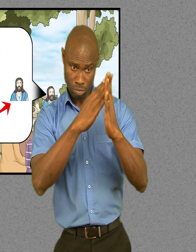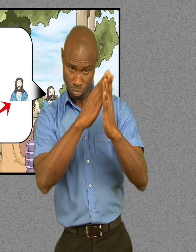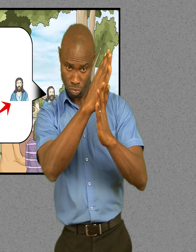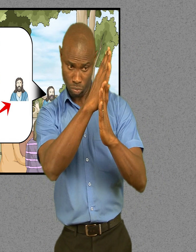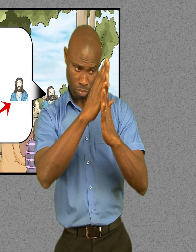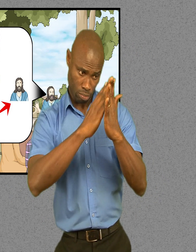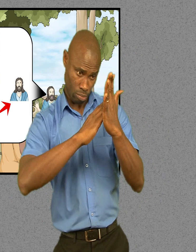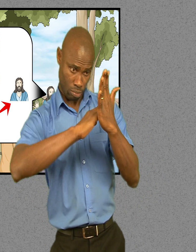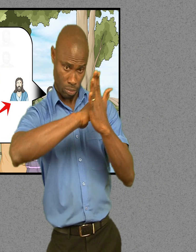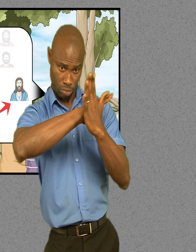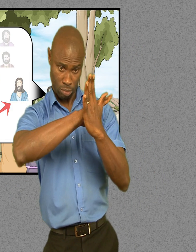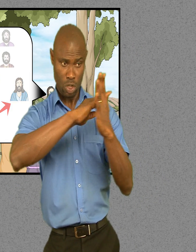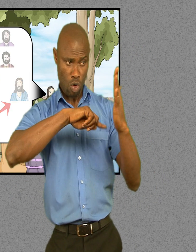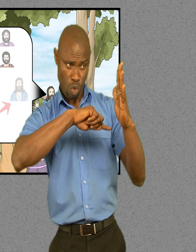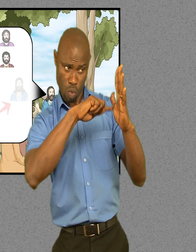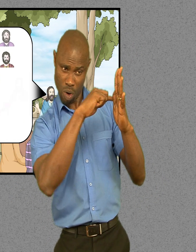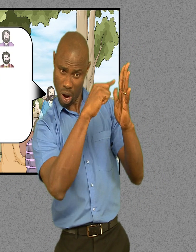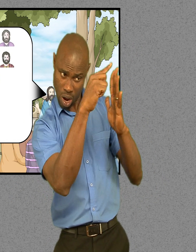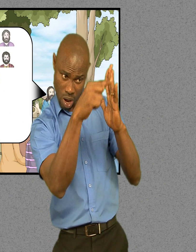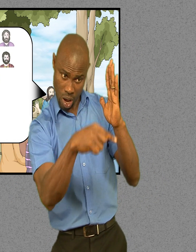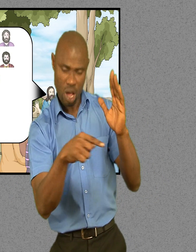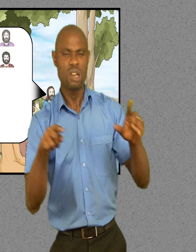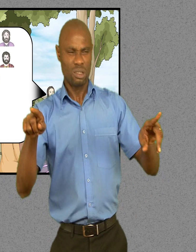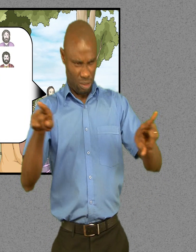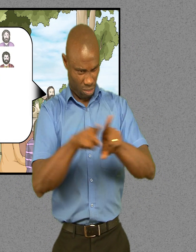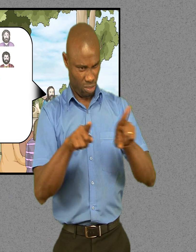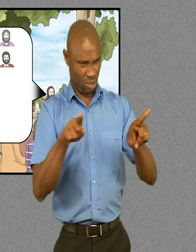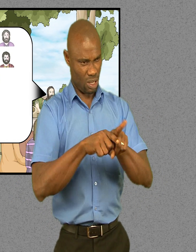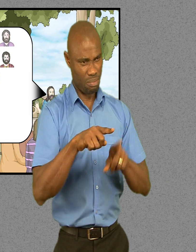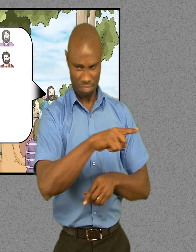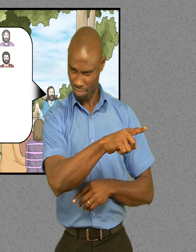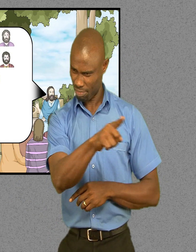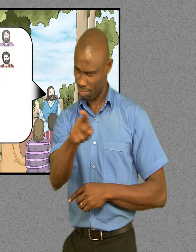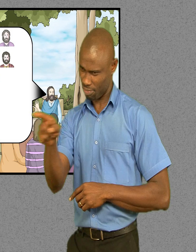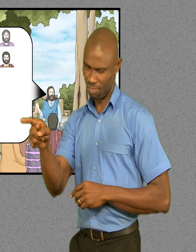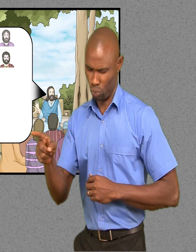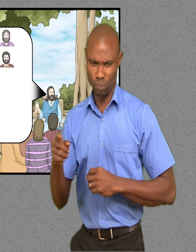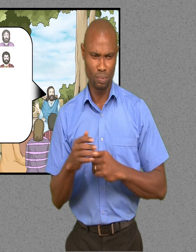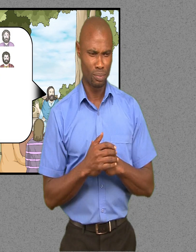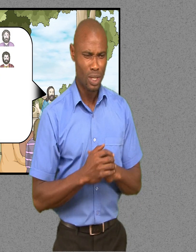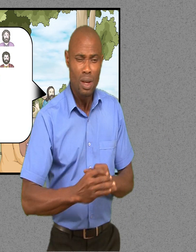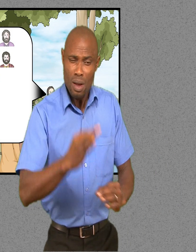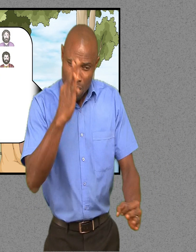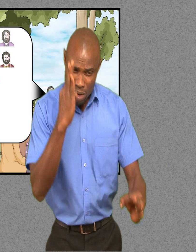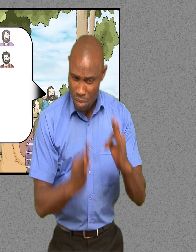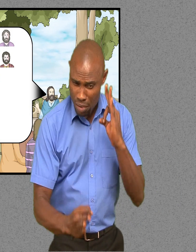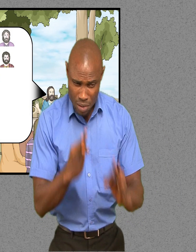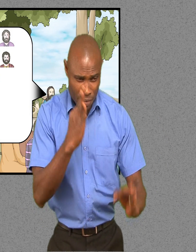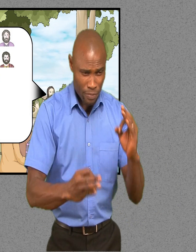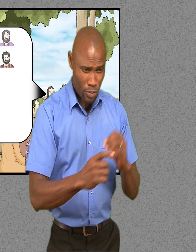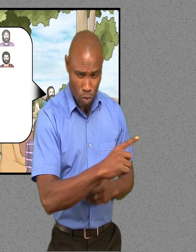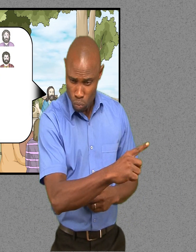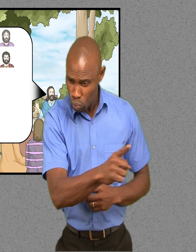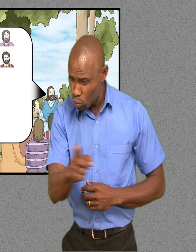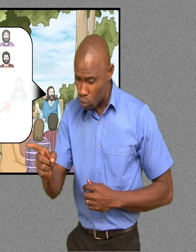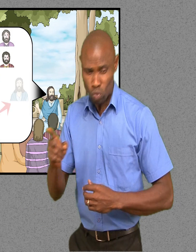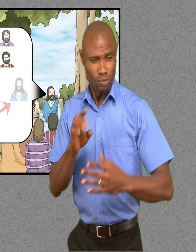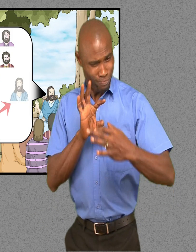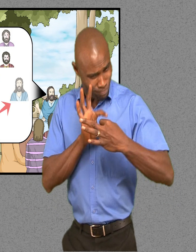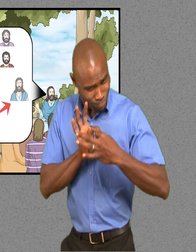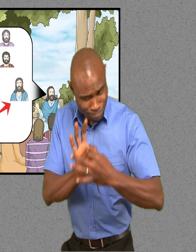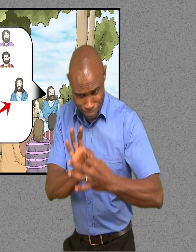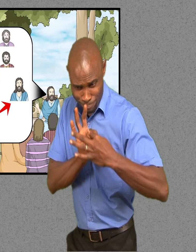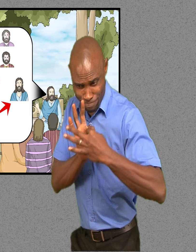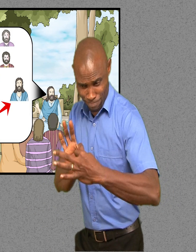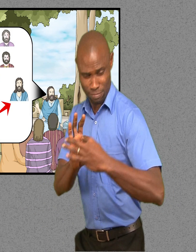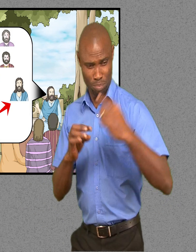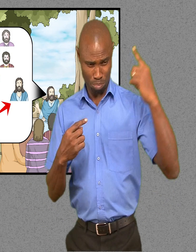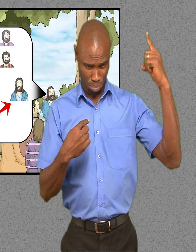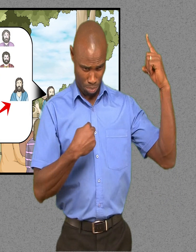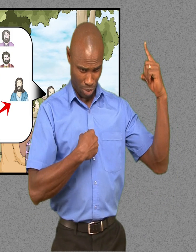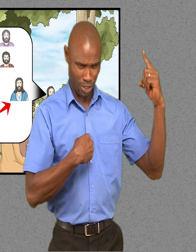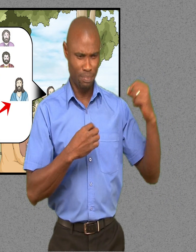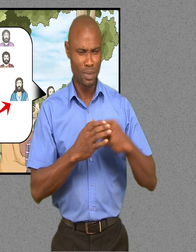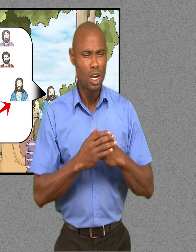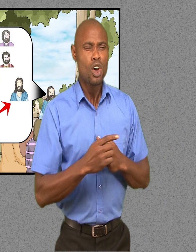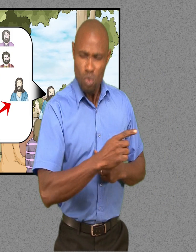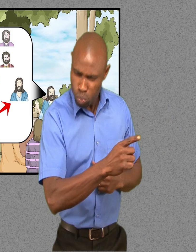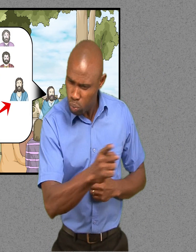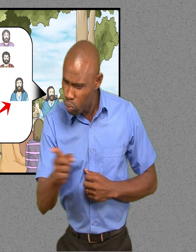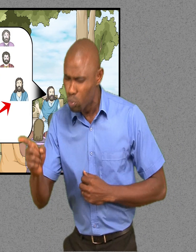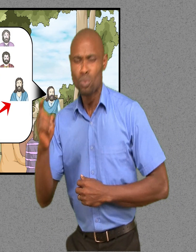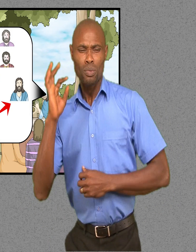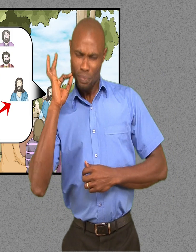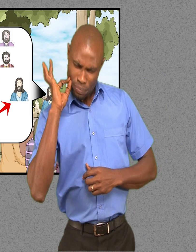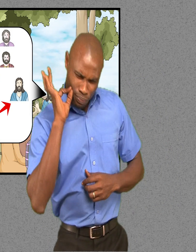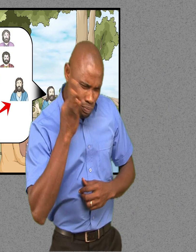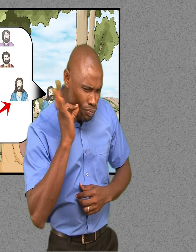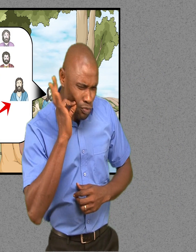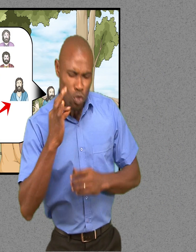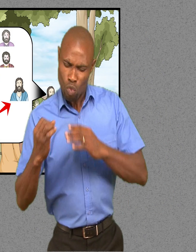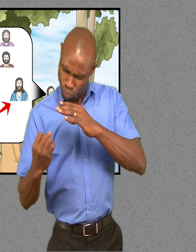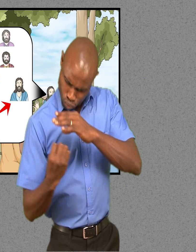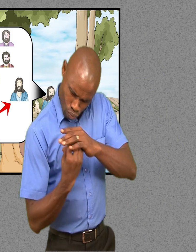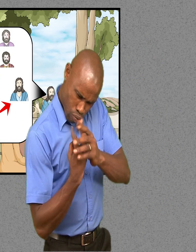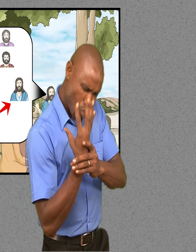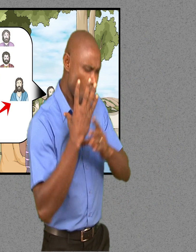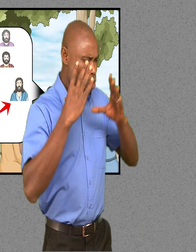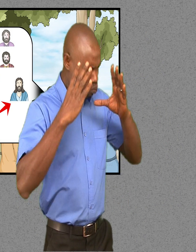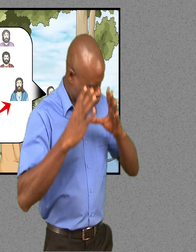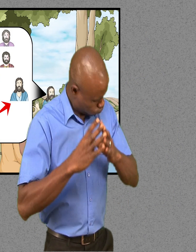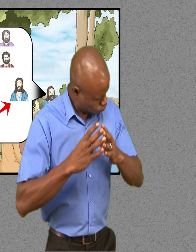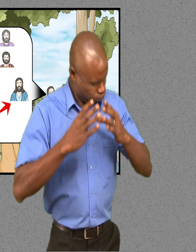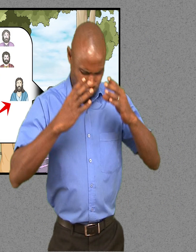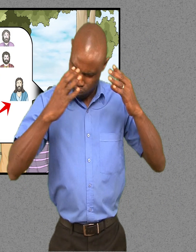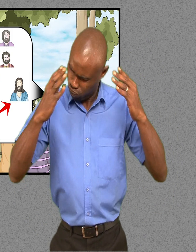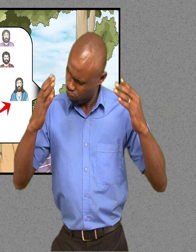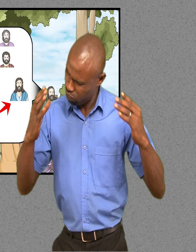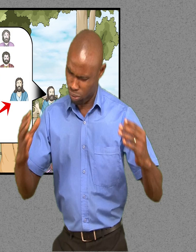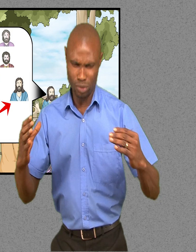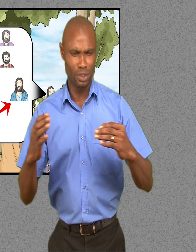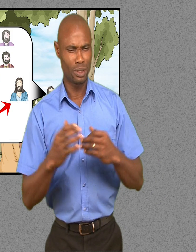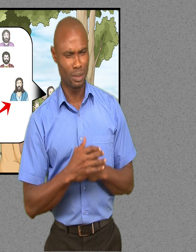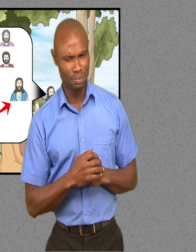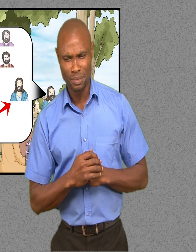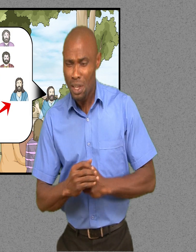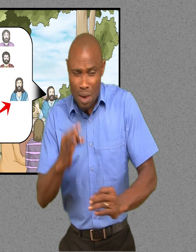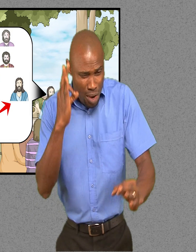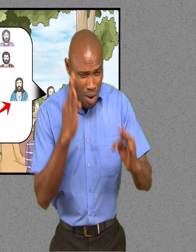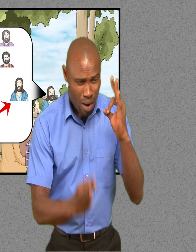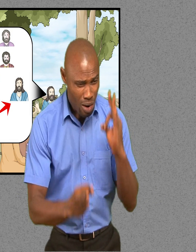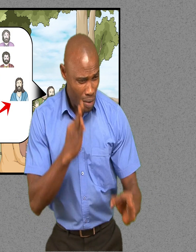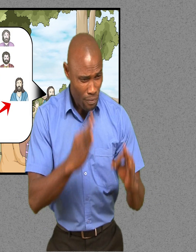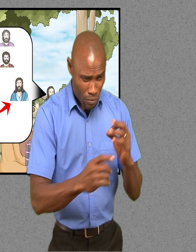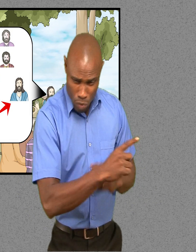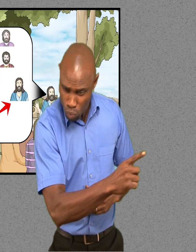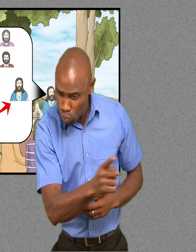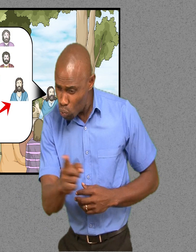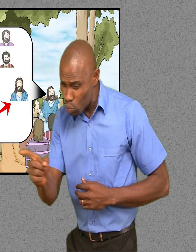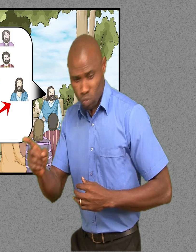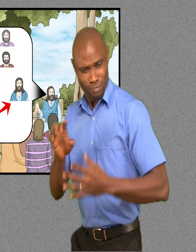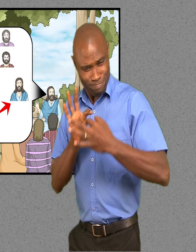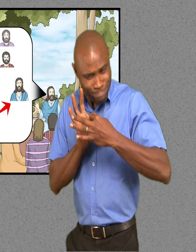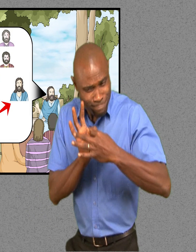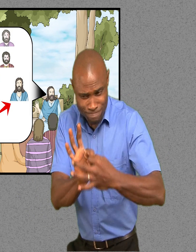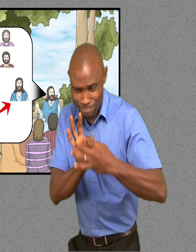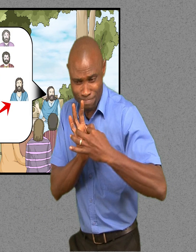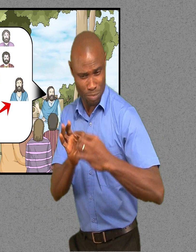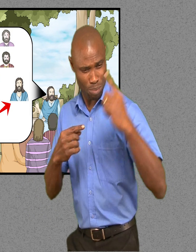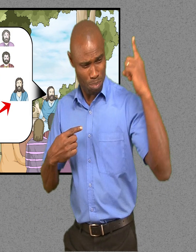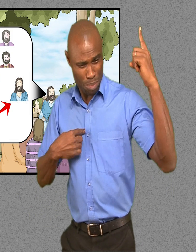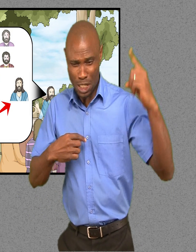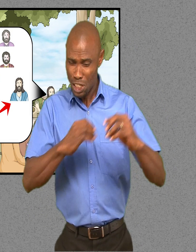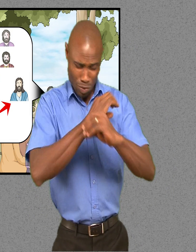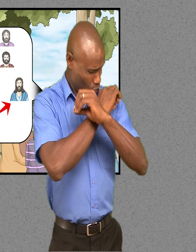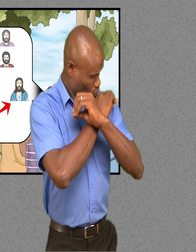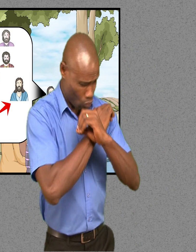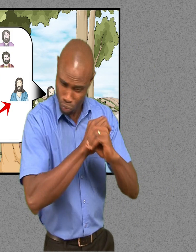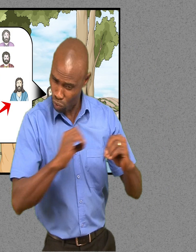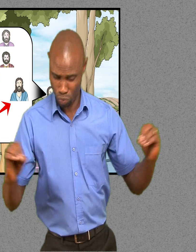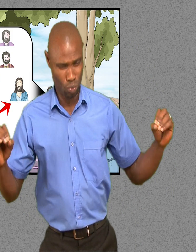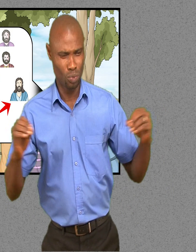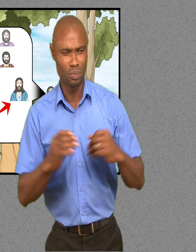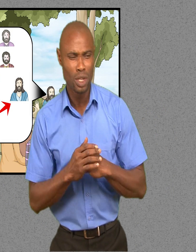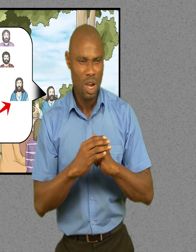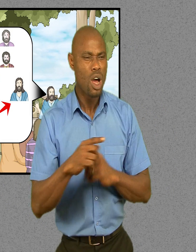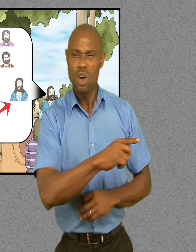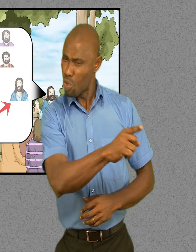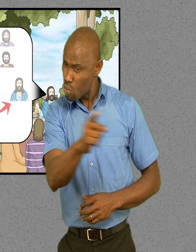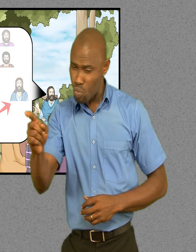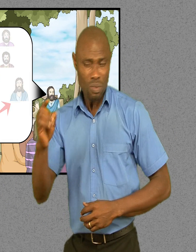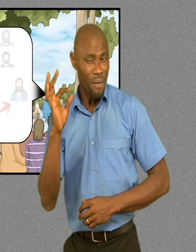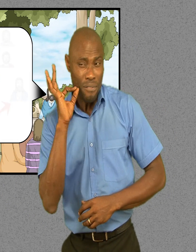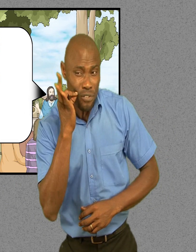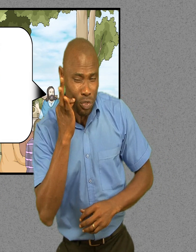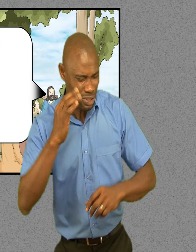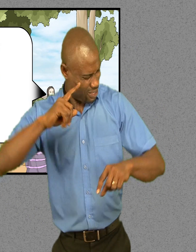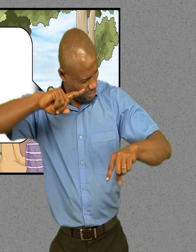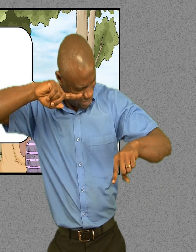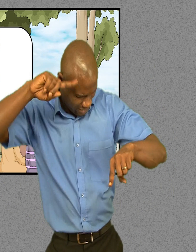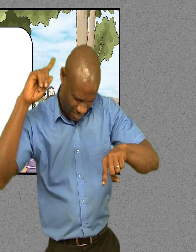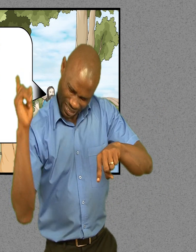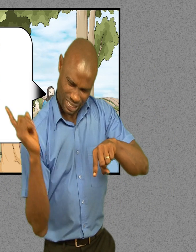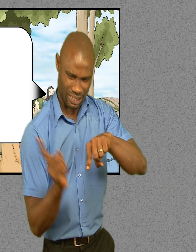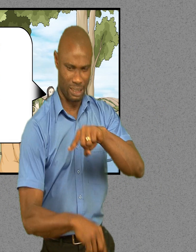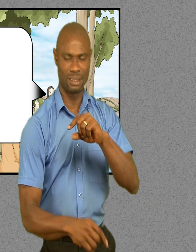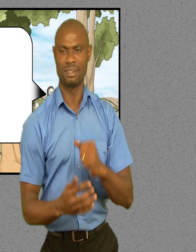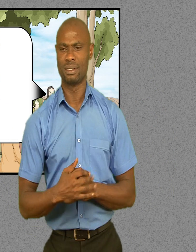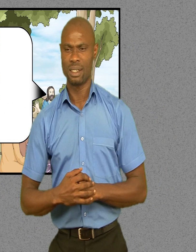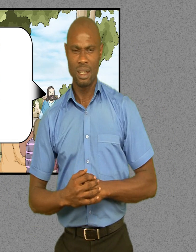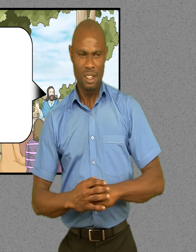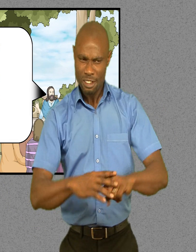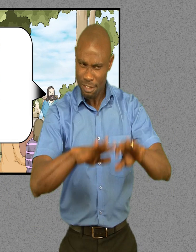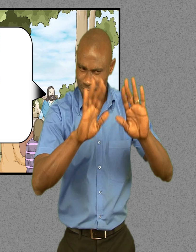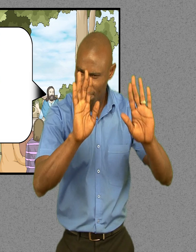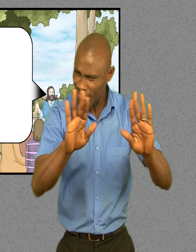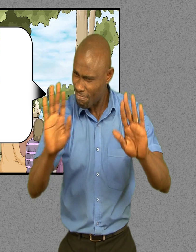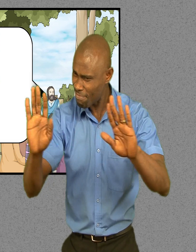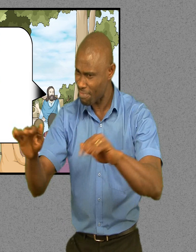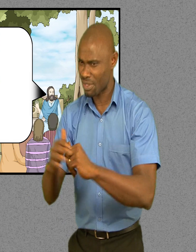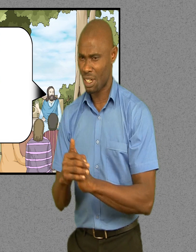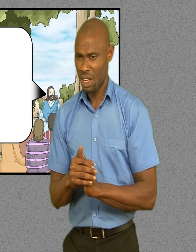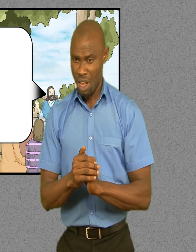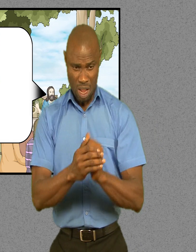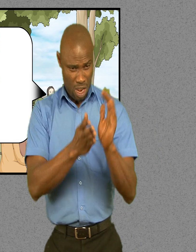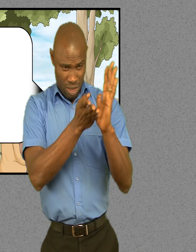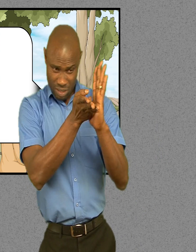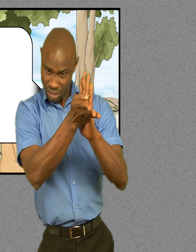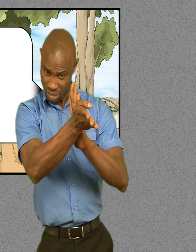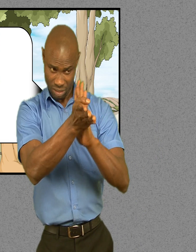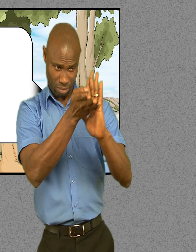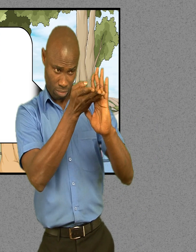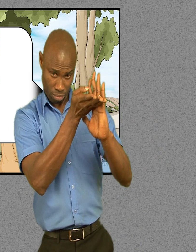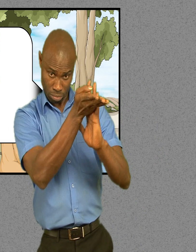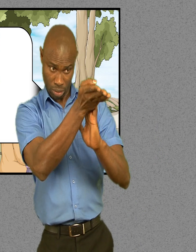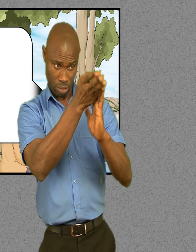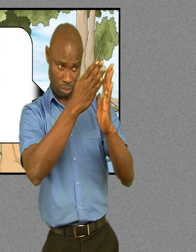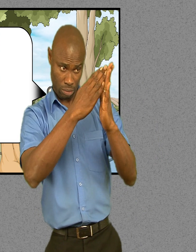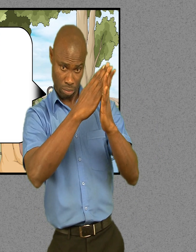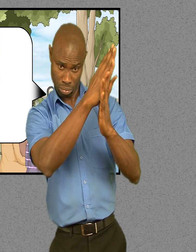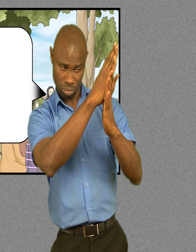The one who remains in Me, and I in him, will bear much fruit.